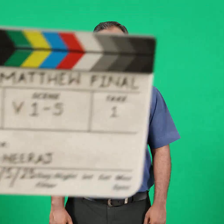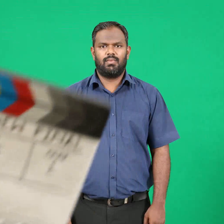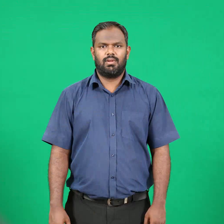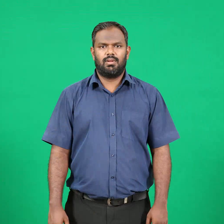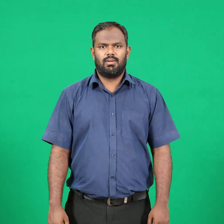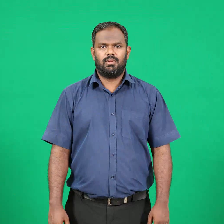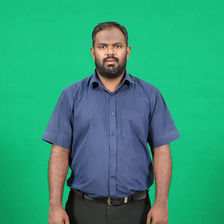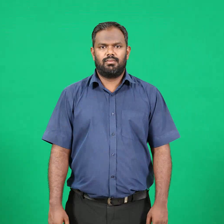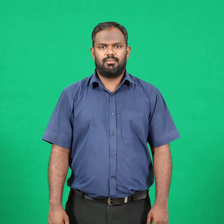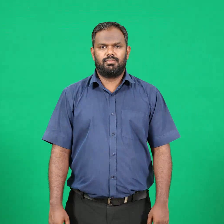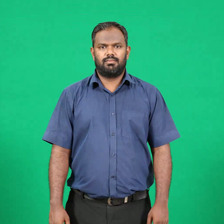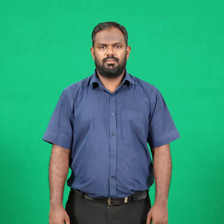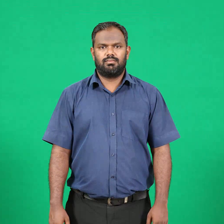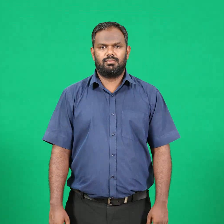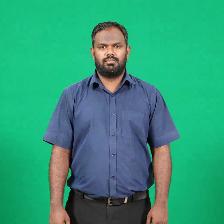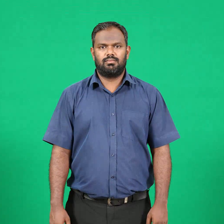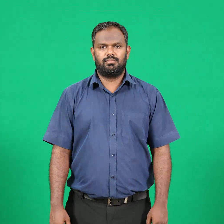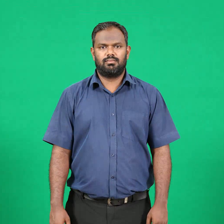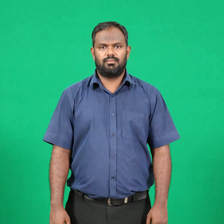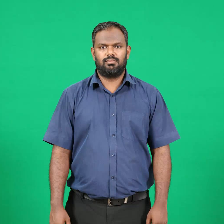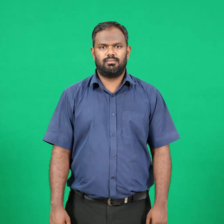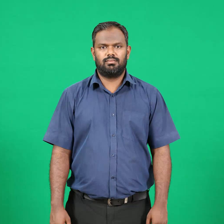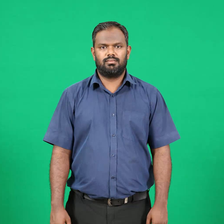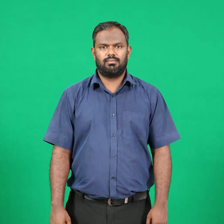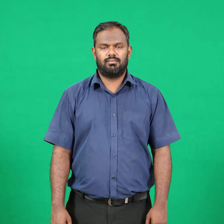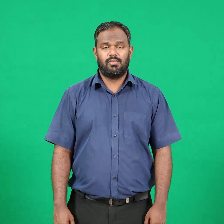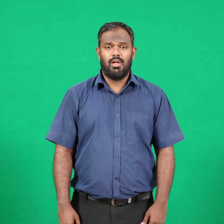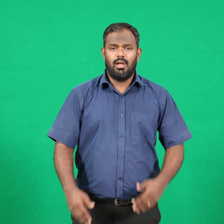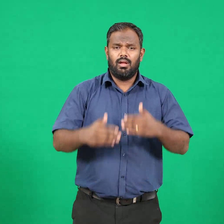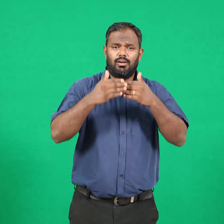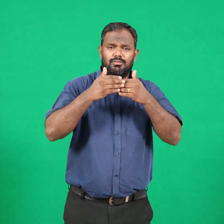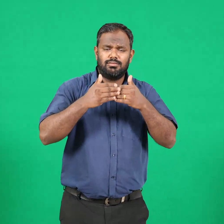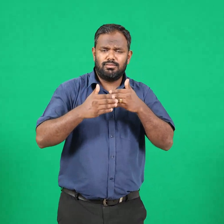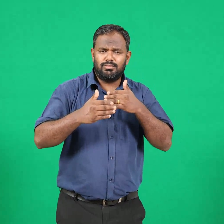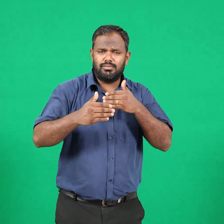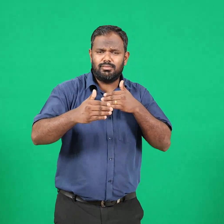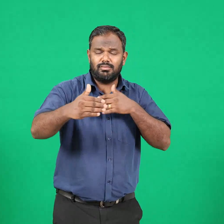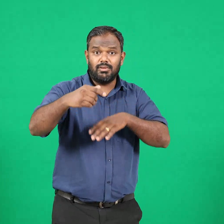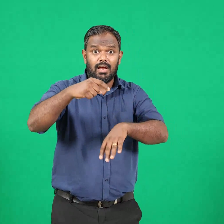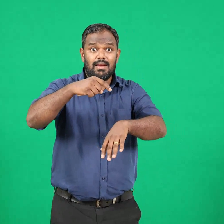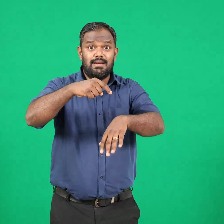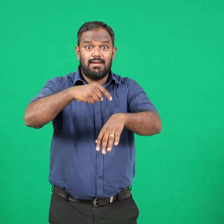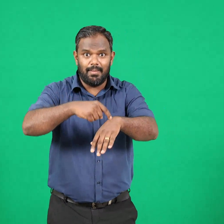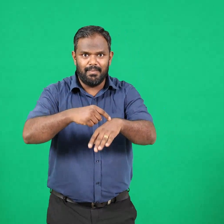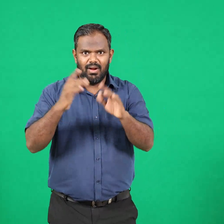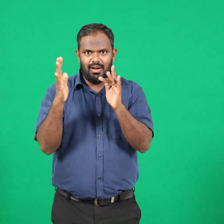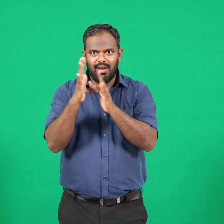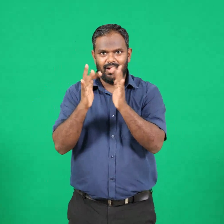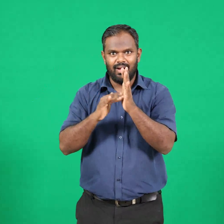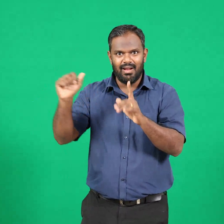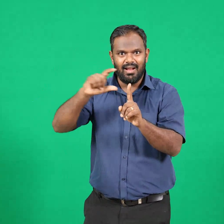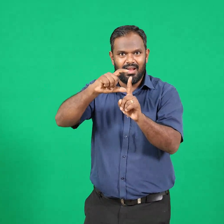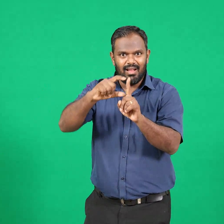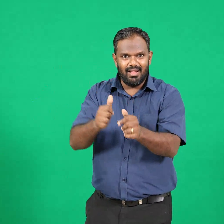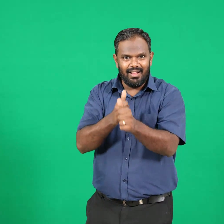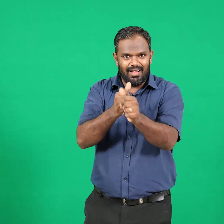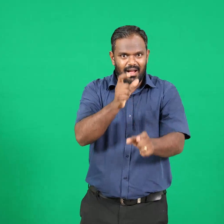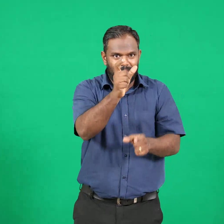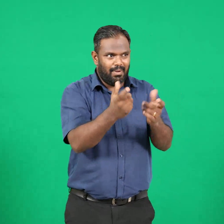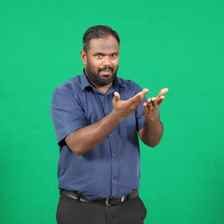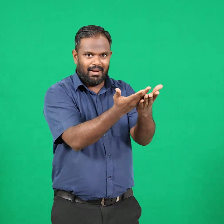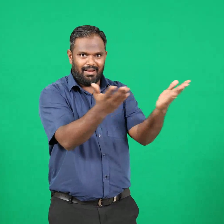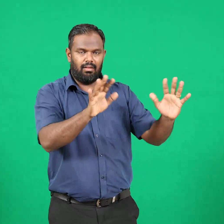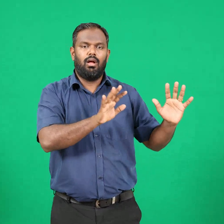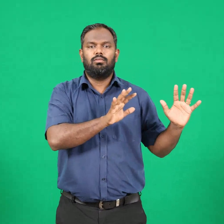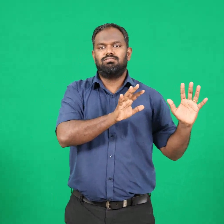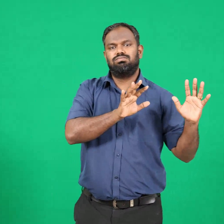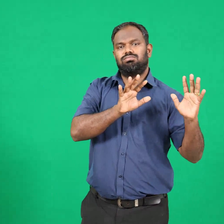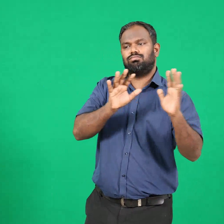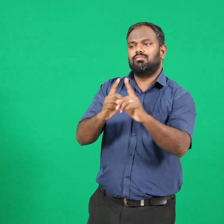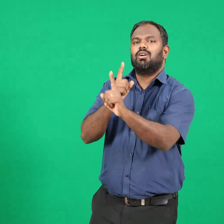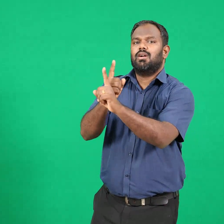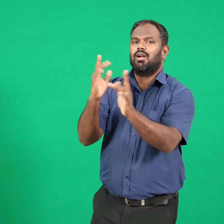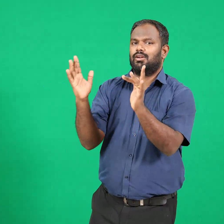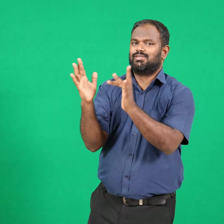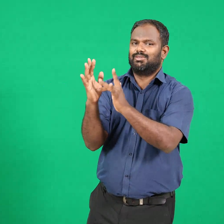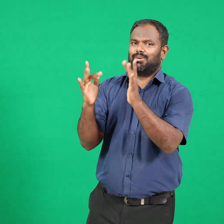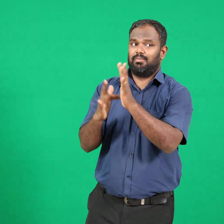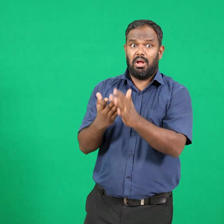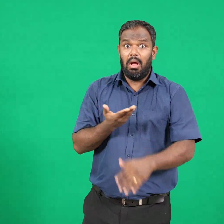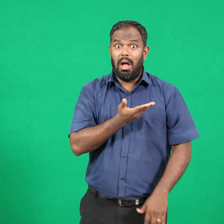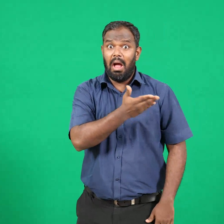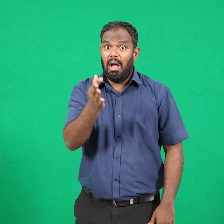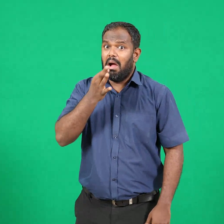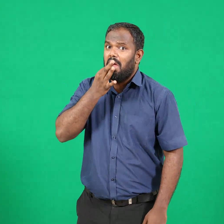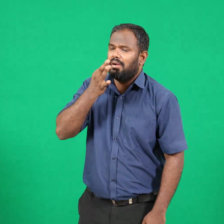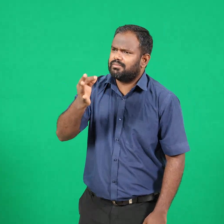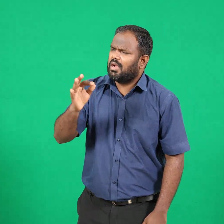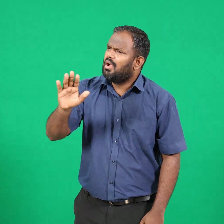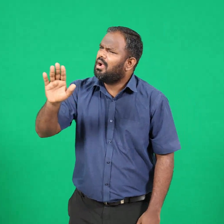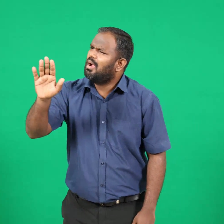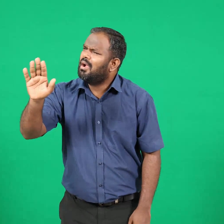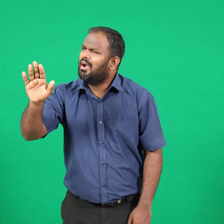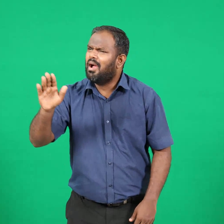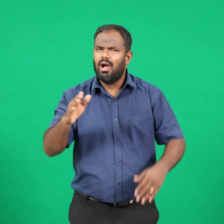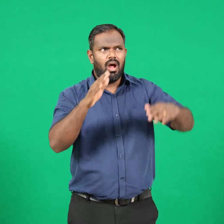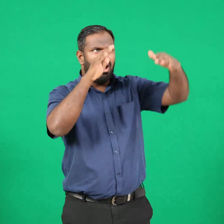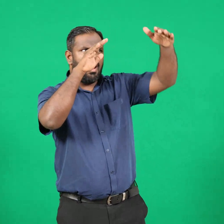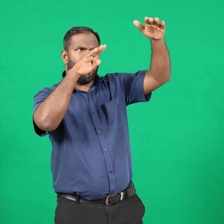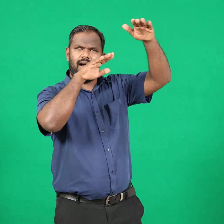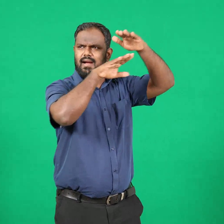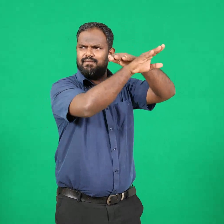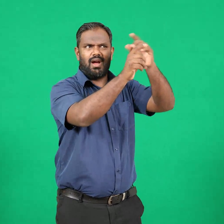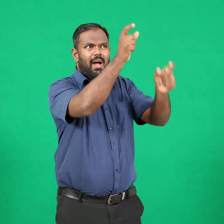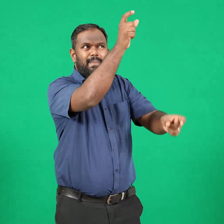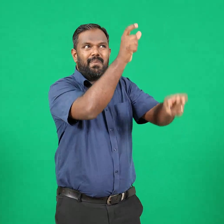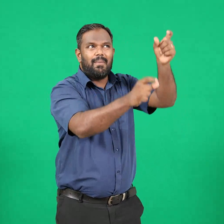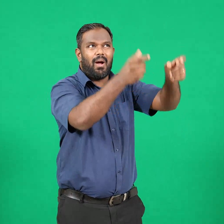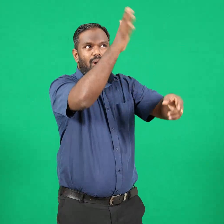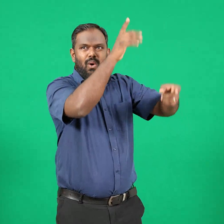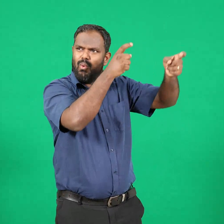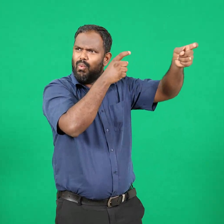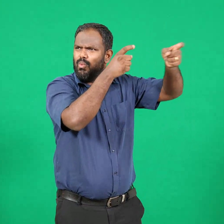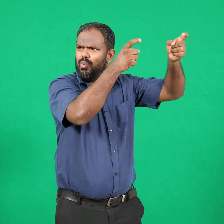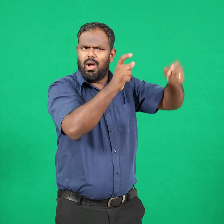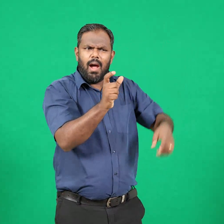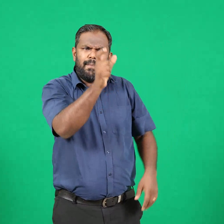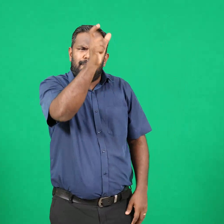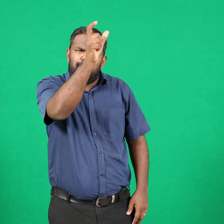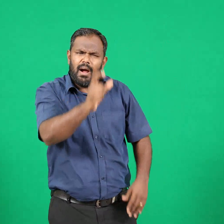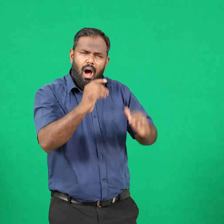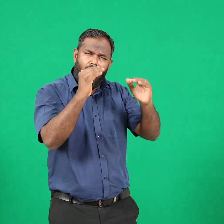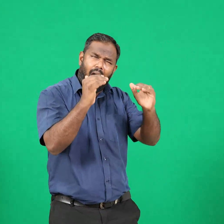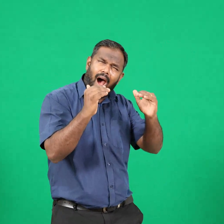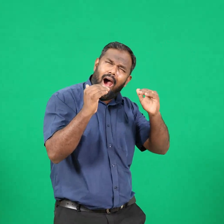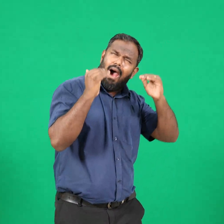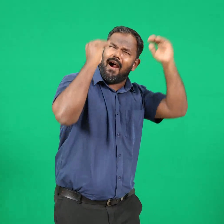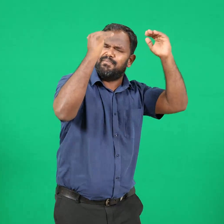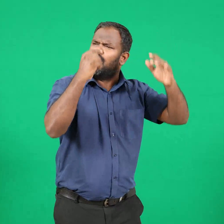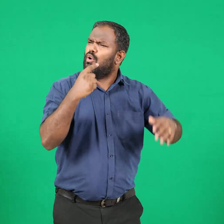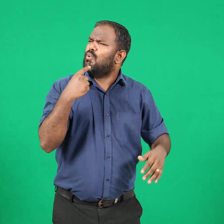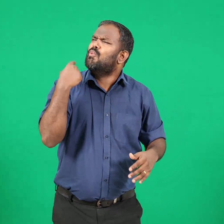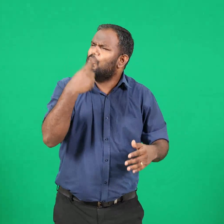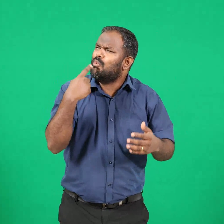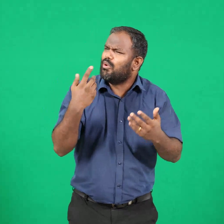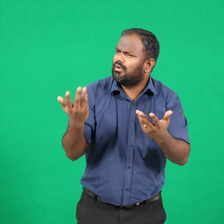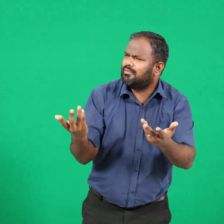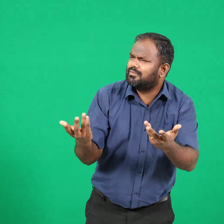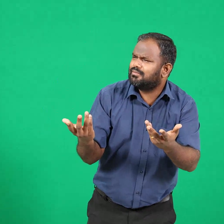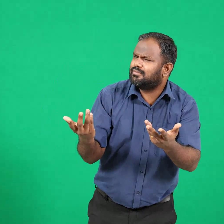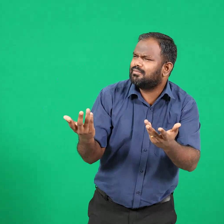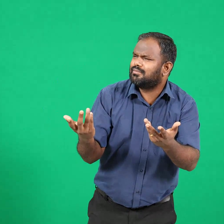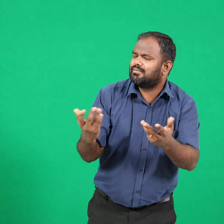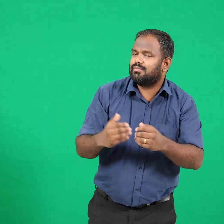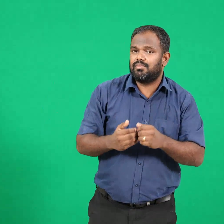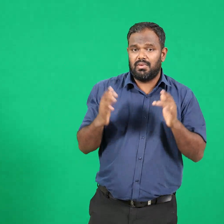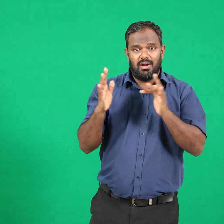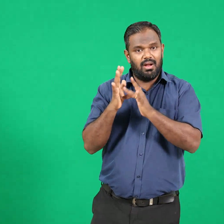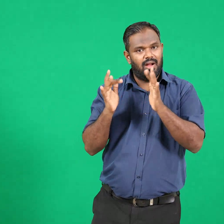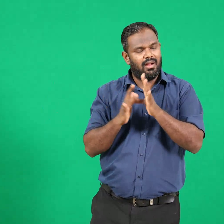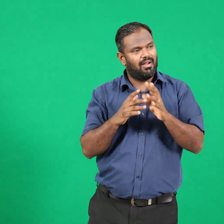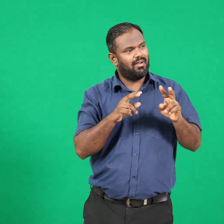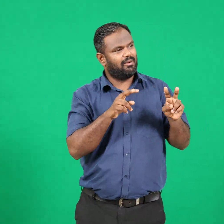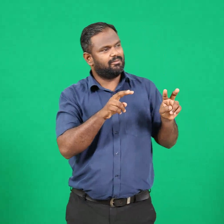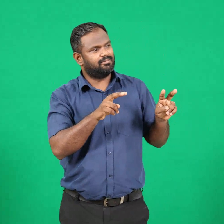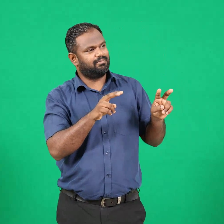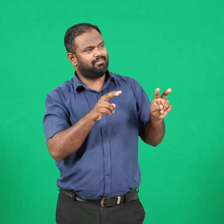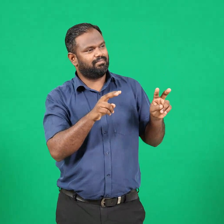At that time the disciples came to Jesus and asked, "Who then is the greatest in the kingdom of heaven?"